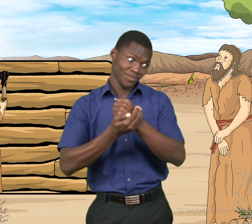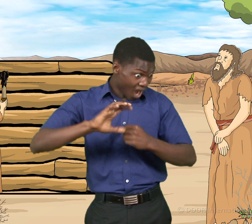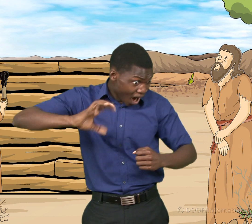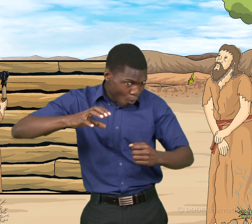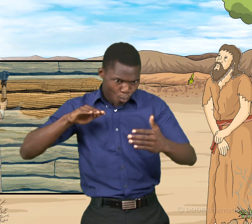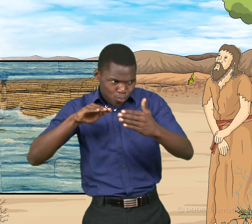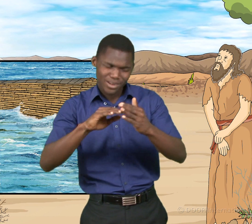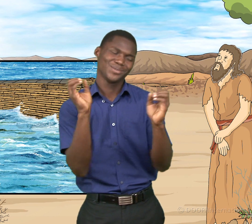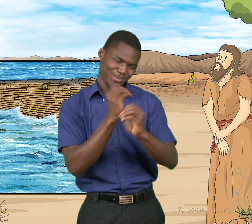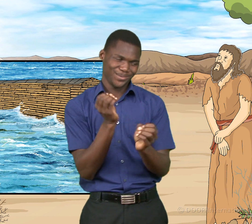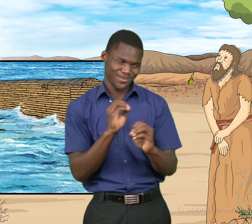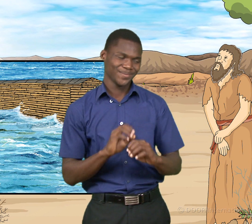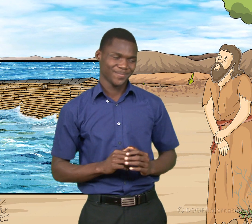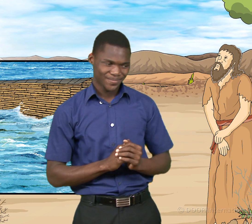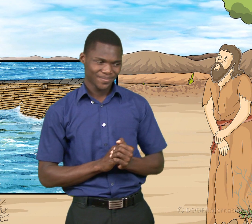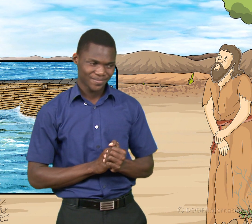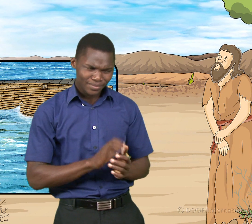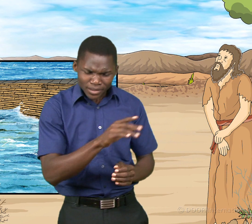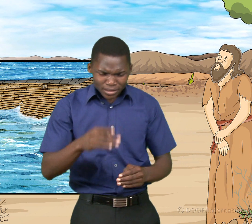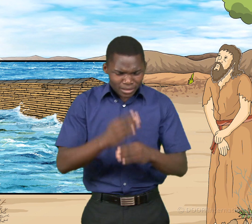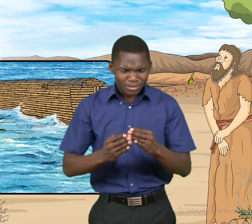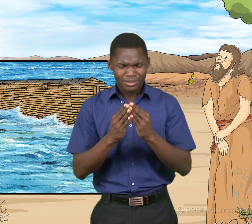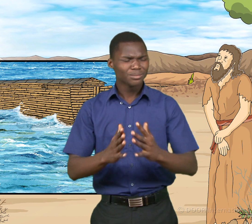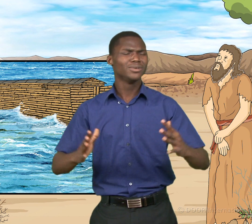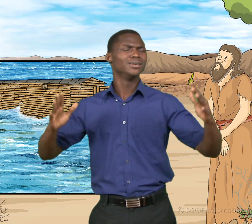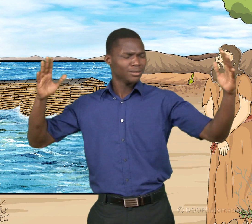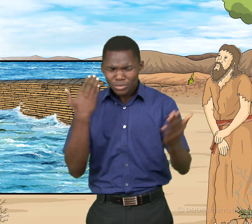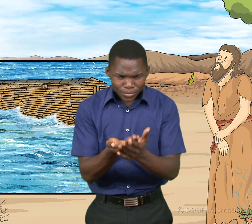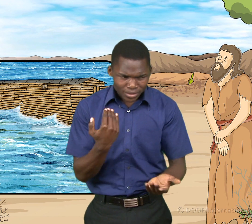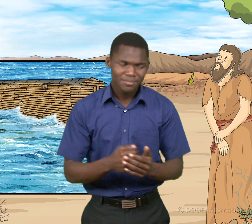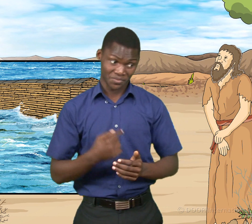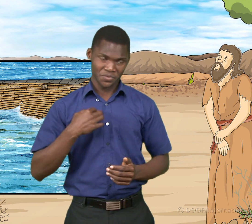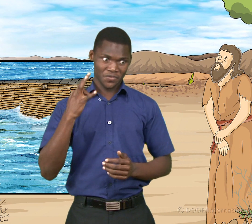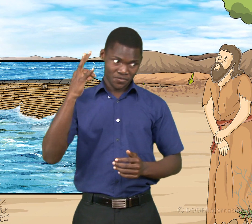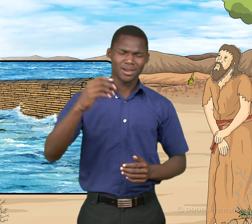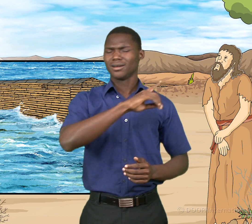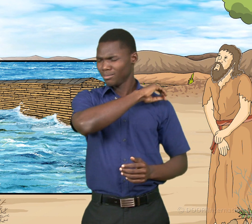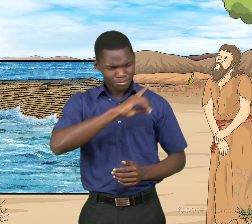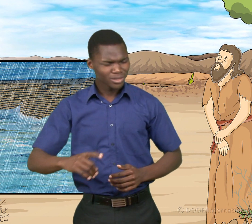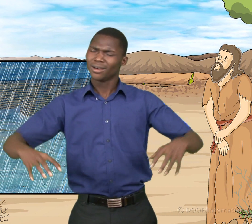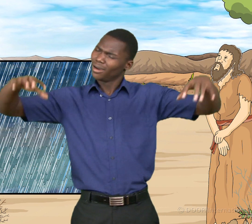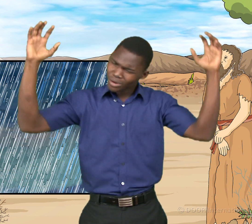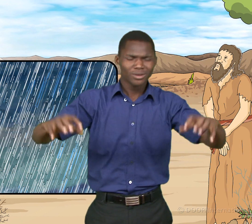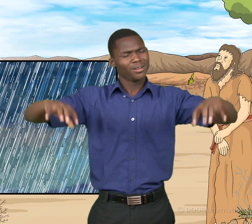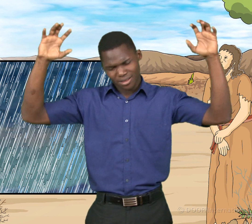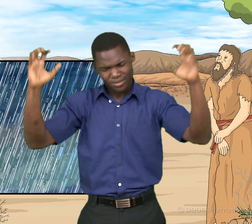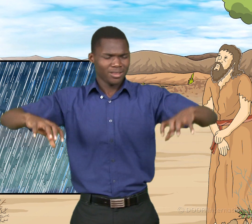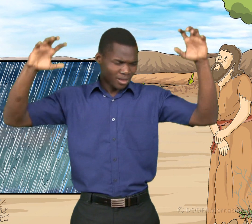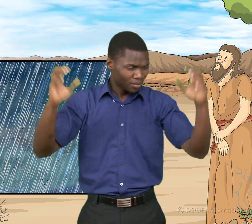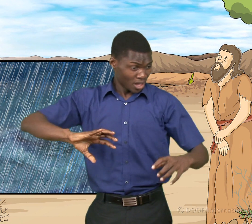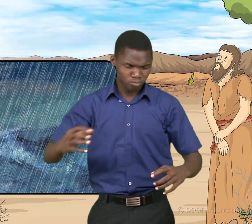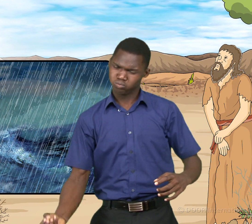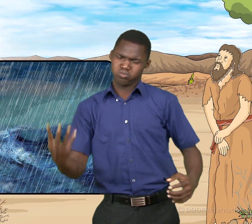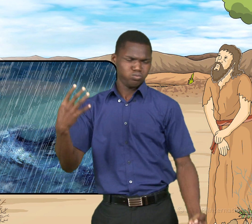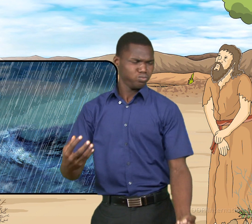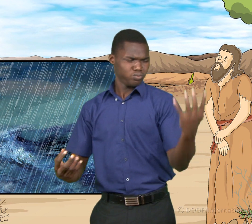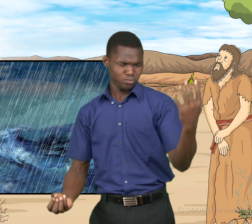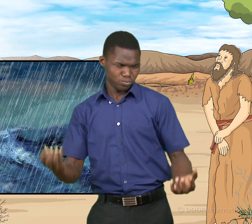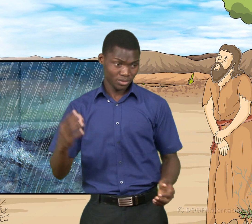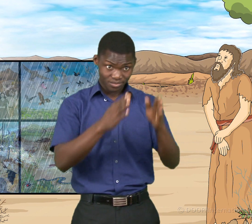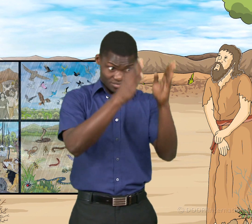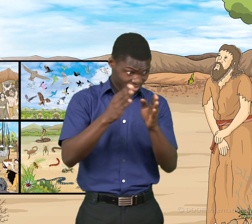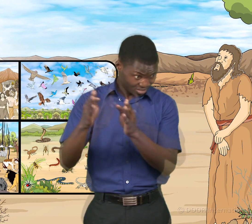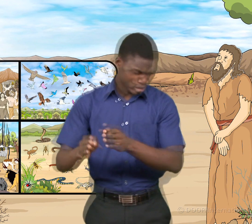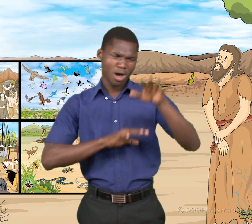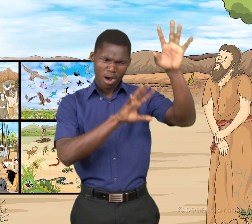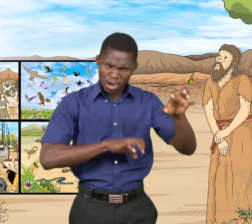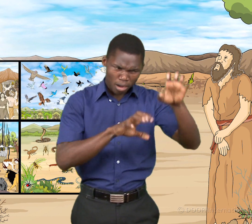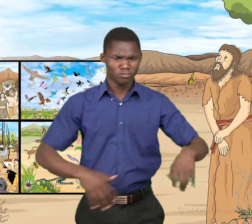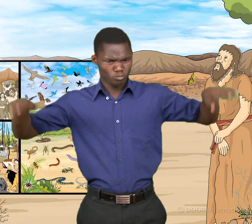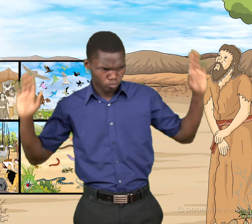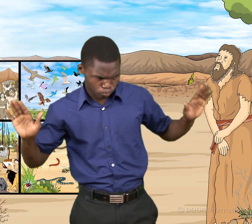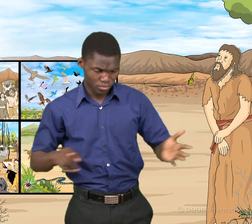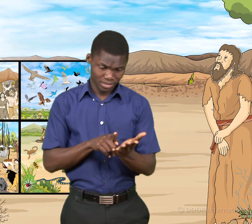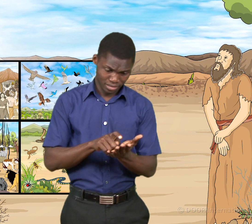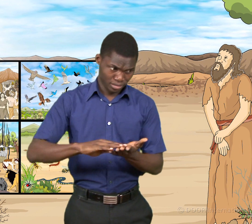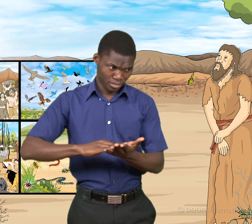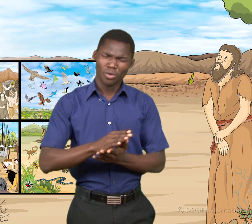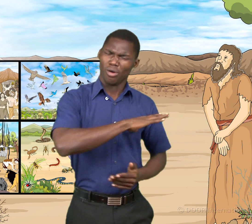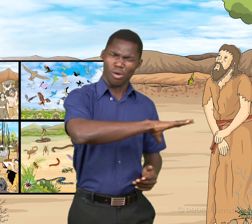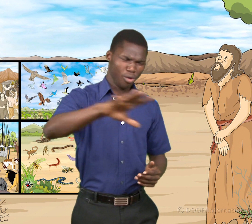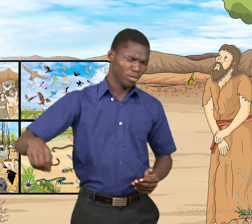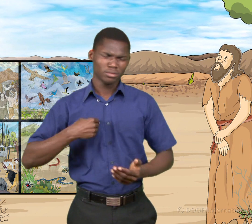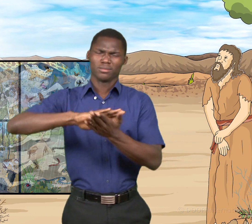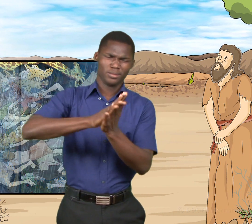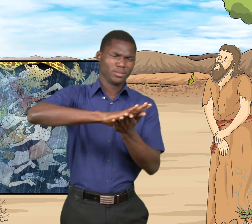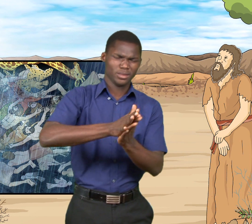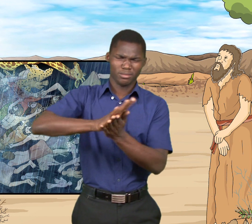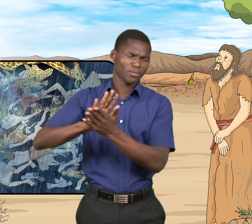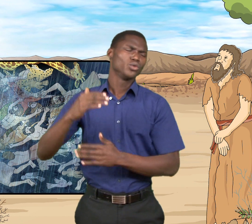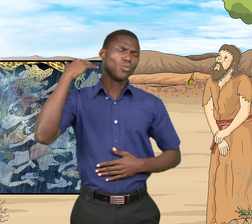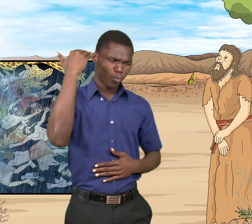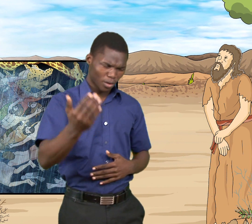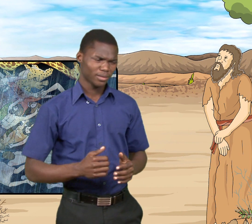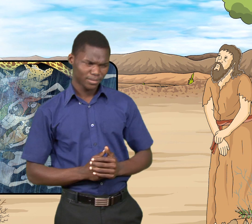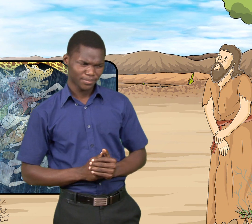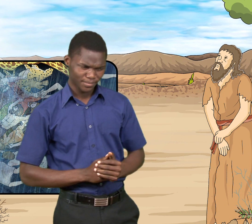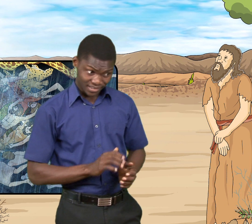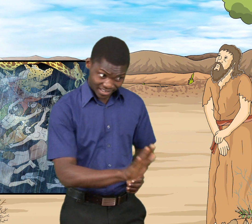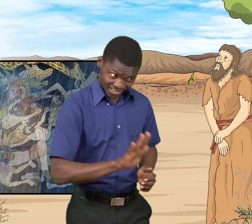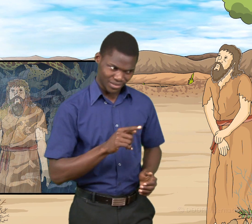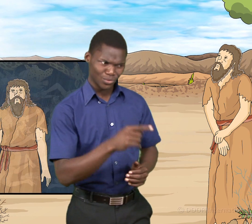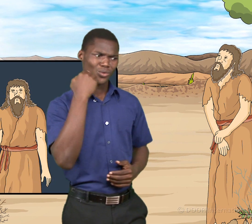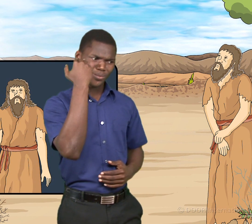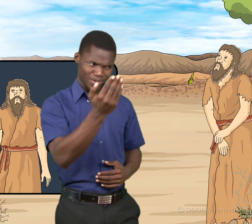And behold, I will bring floodwaters upon the earth to destroy every creature under the heavens that has the breath of life. Everything on the earth will perish.